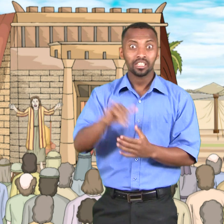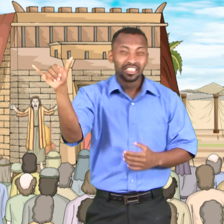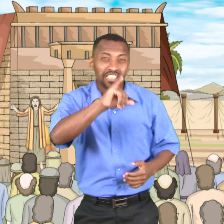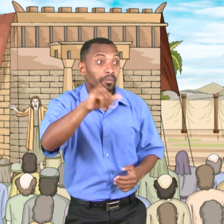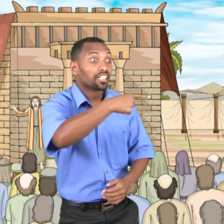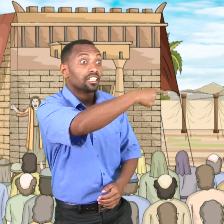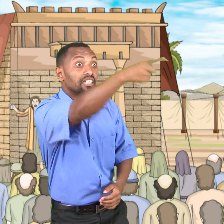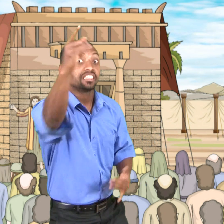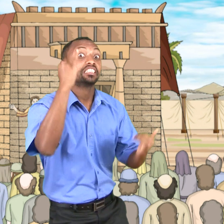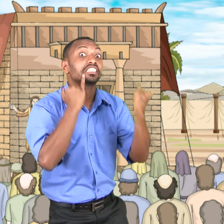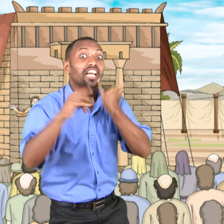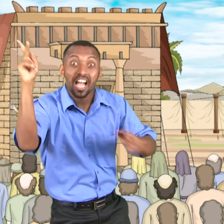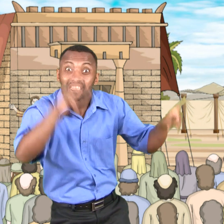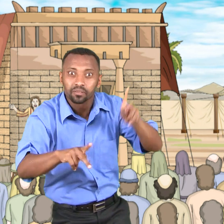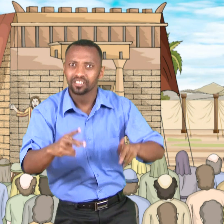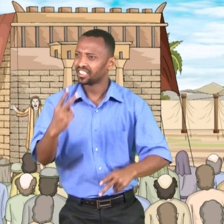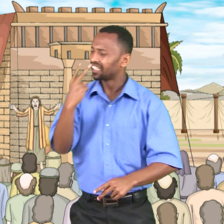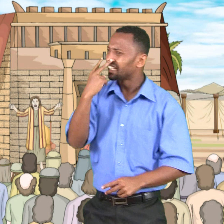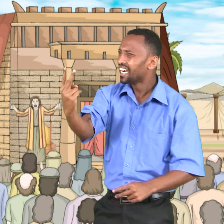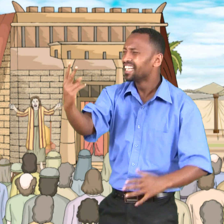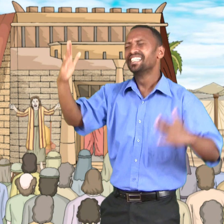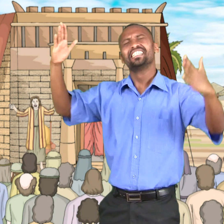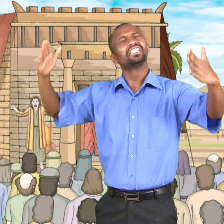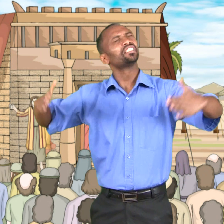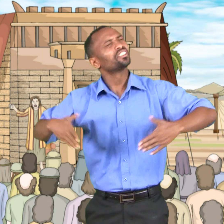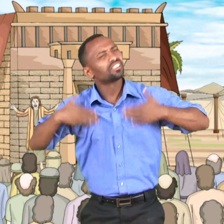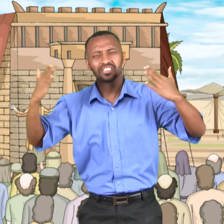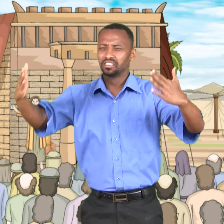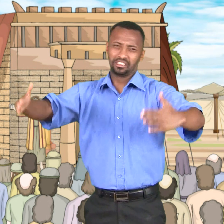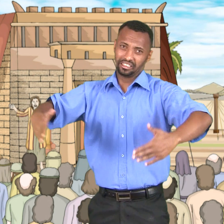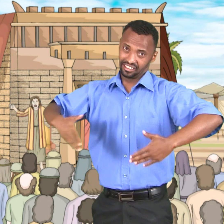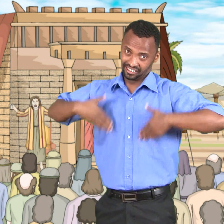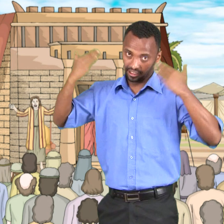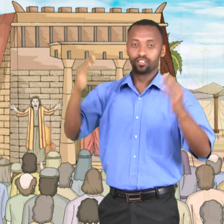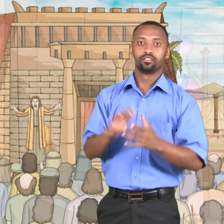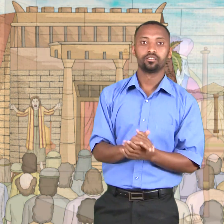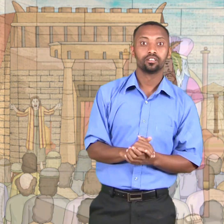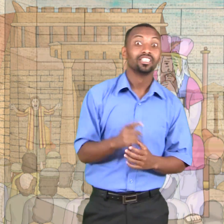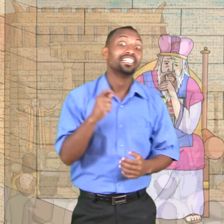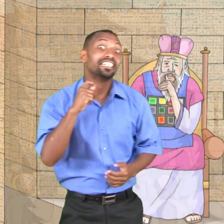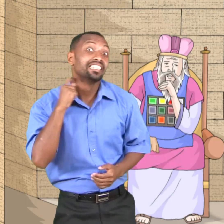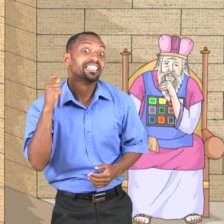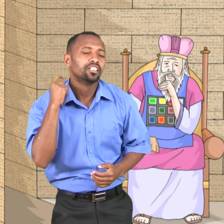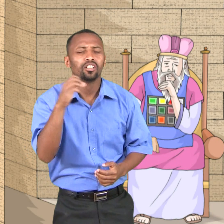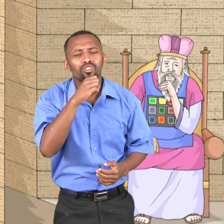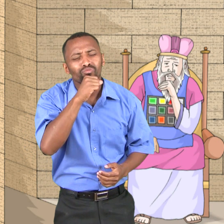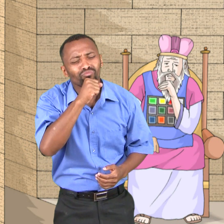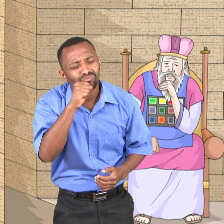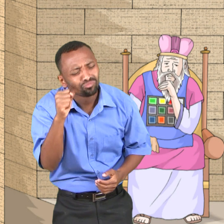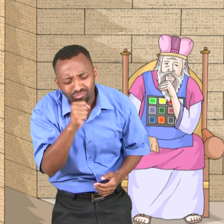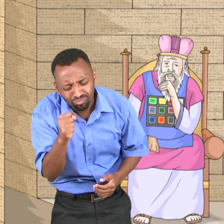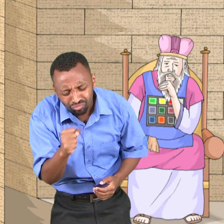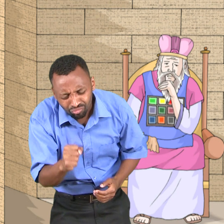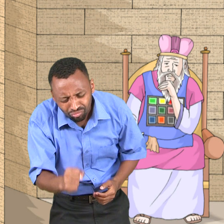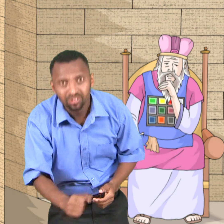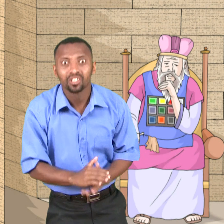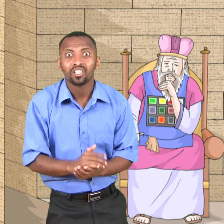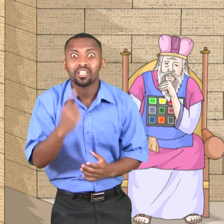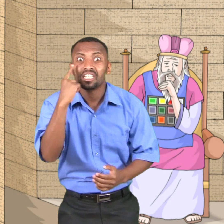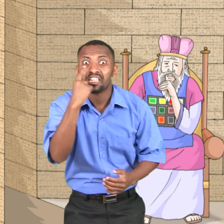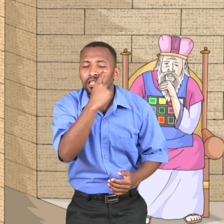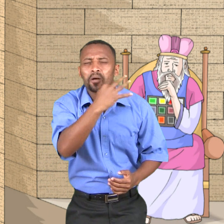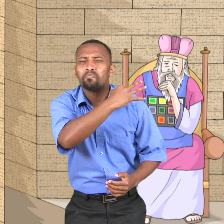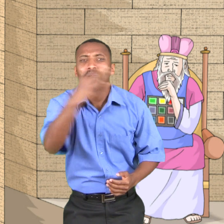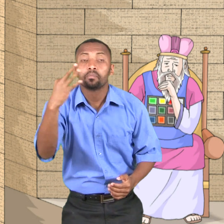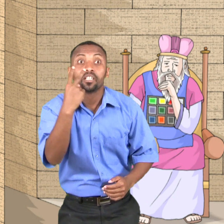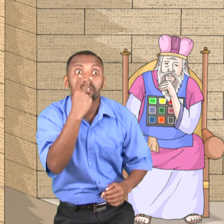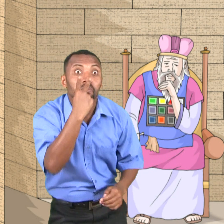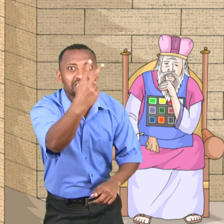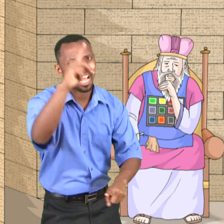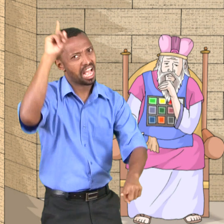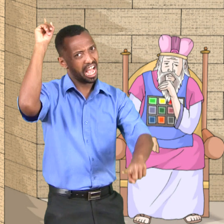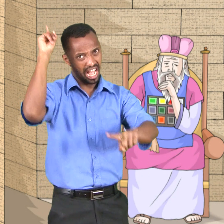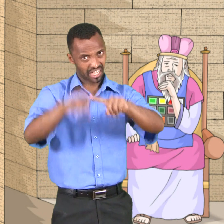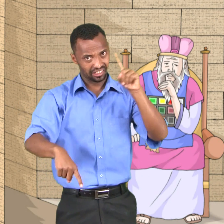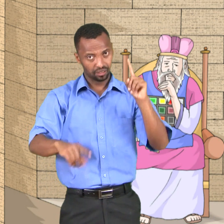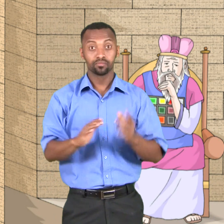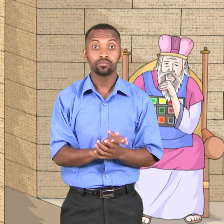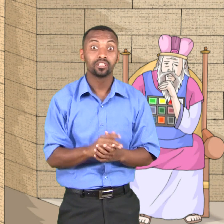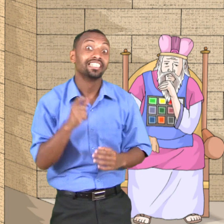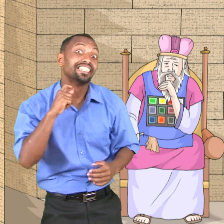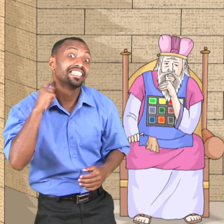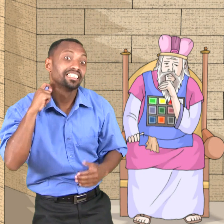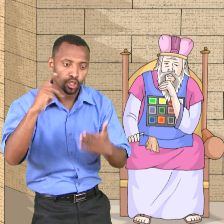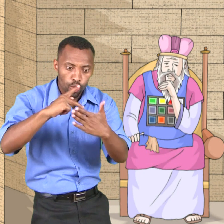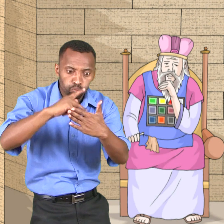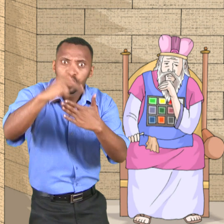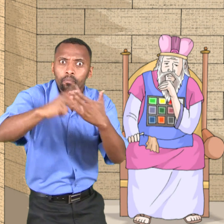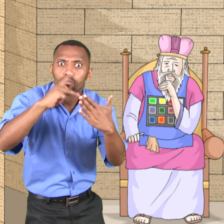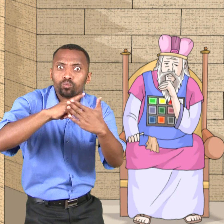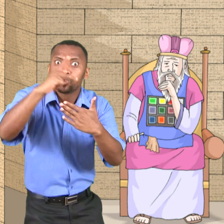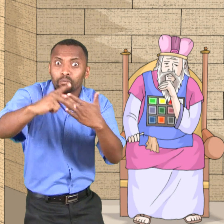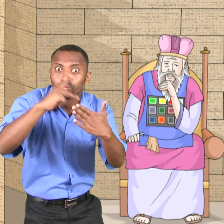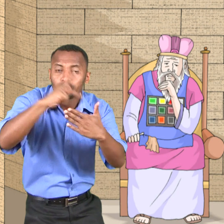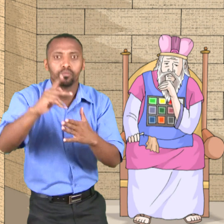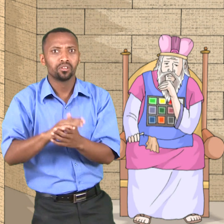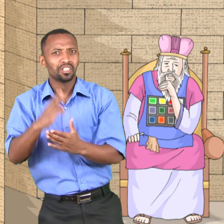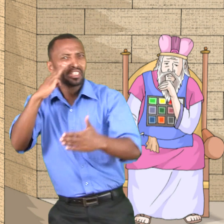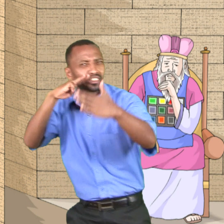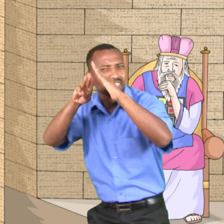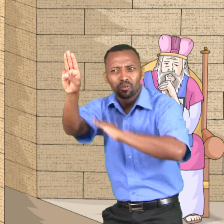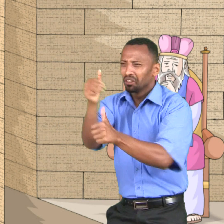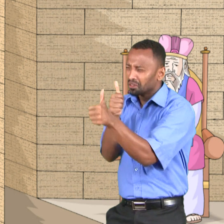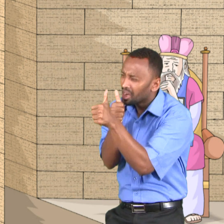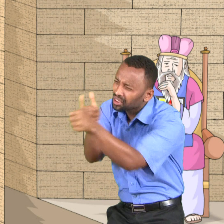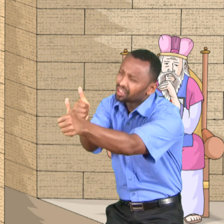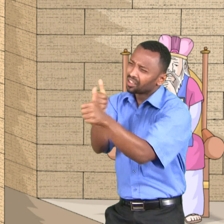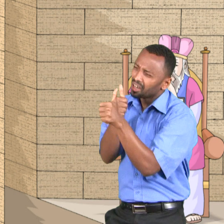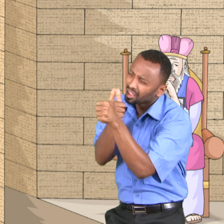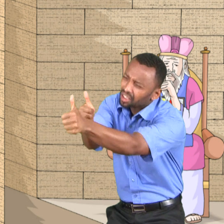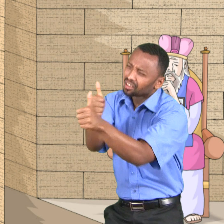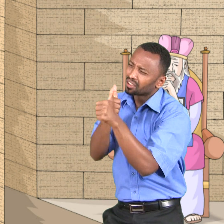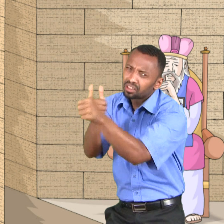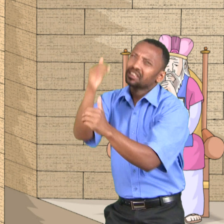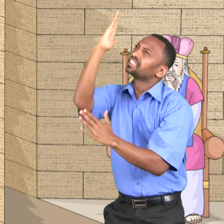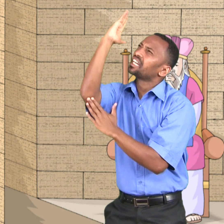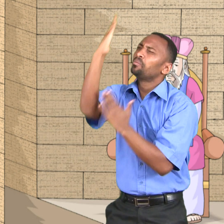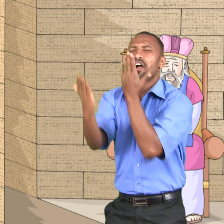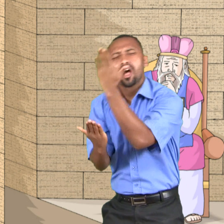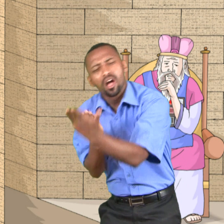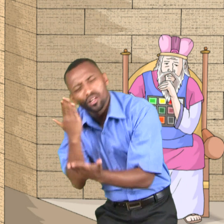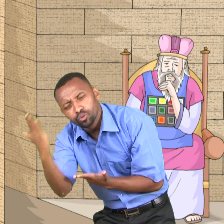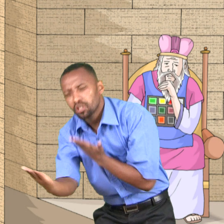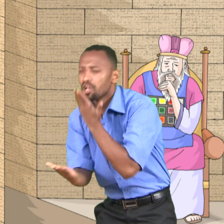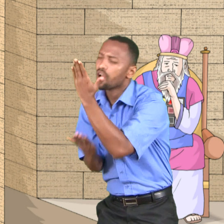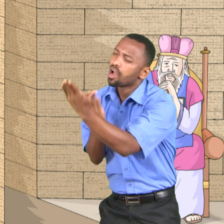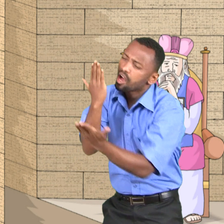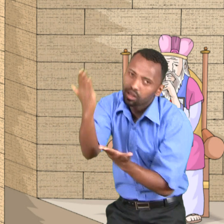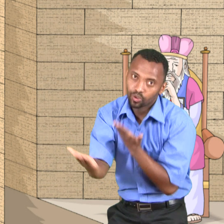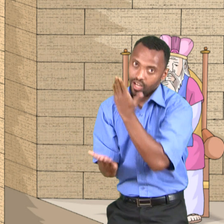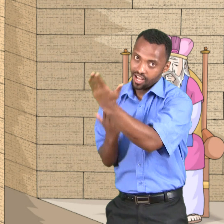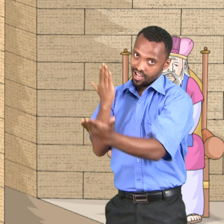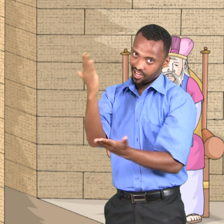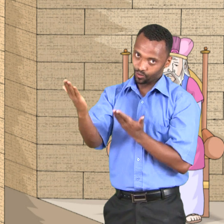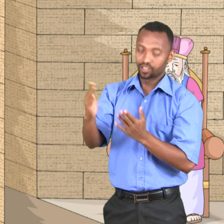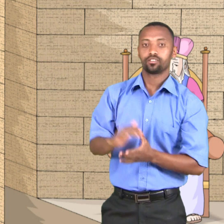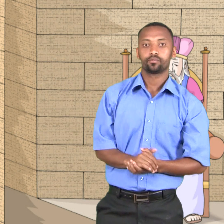And the boy Samuel ministered to the LORD before Eli.